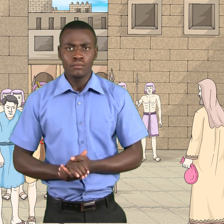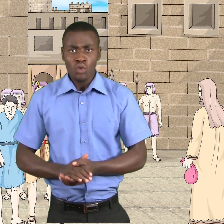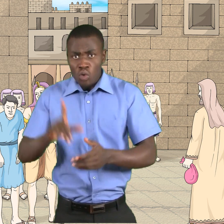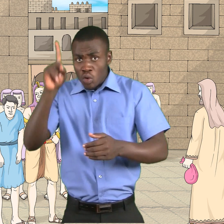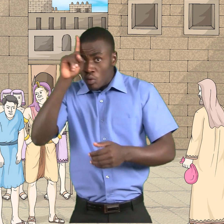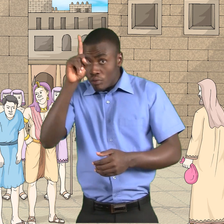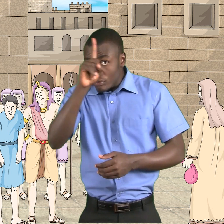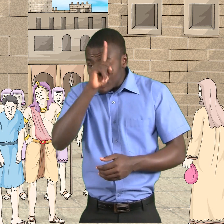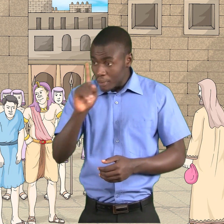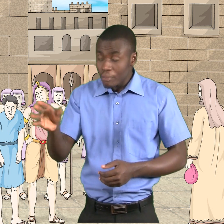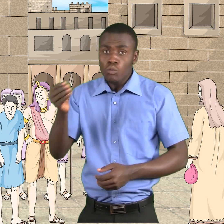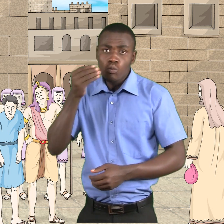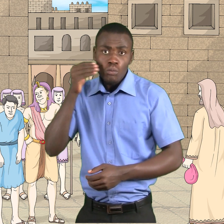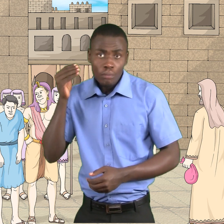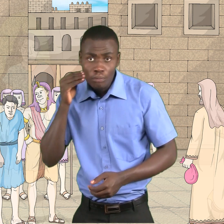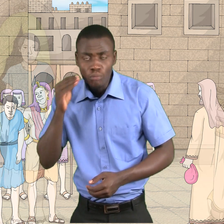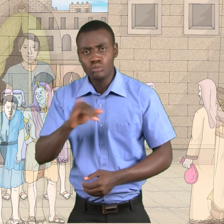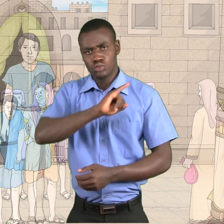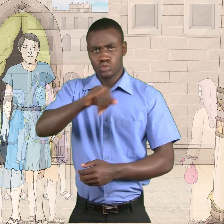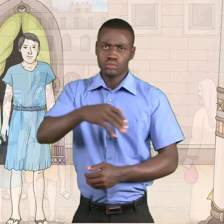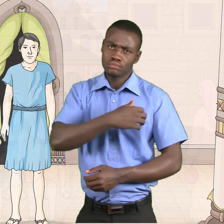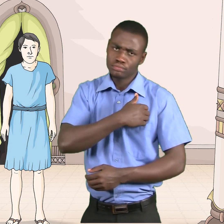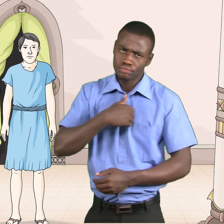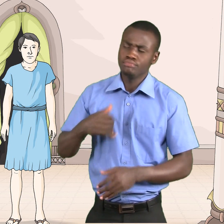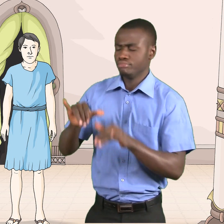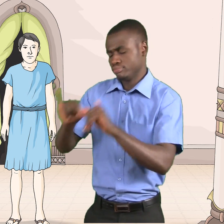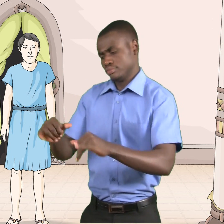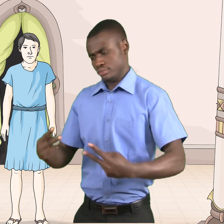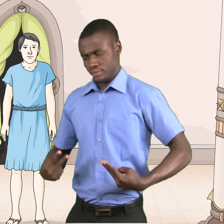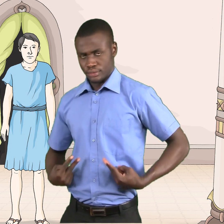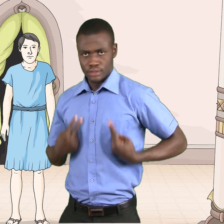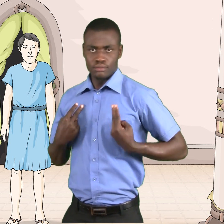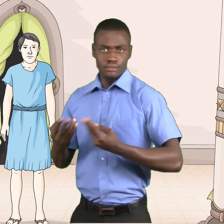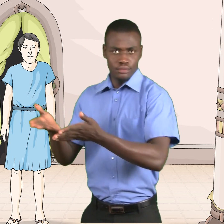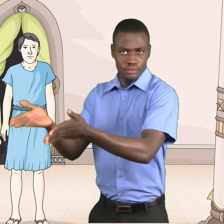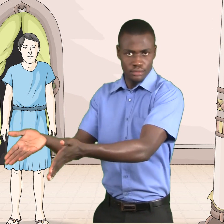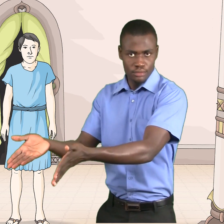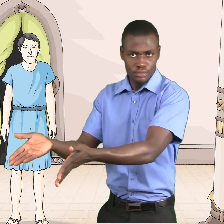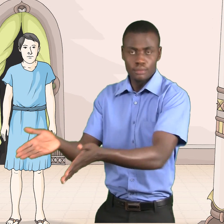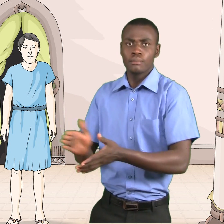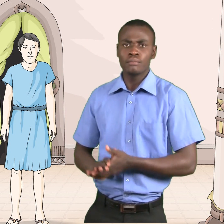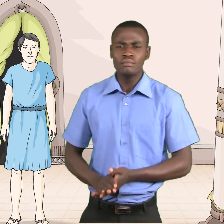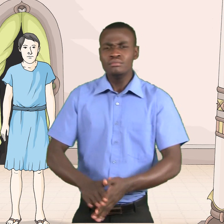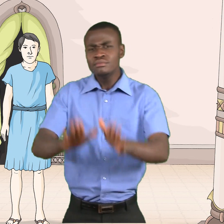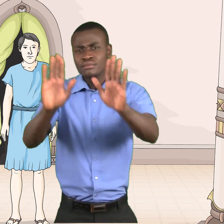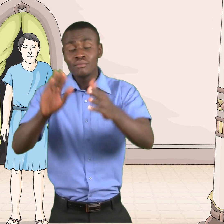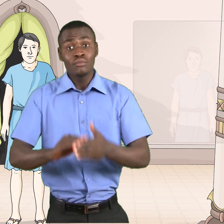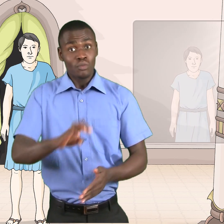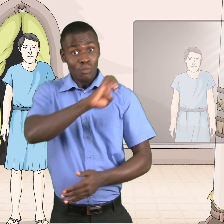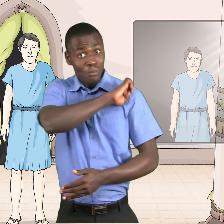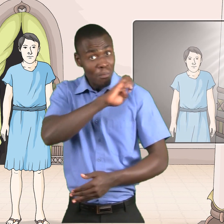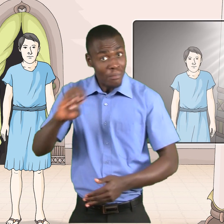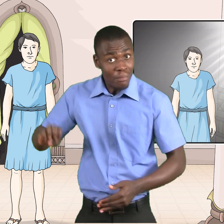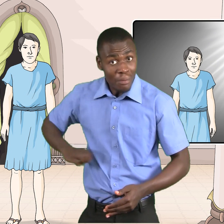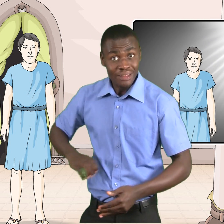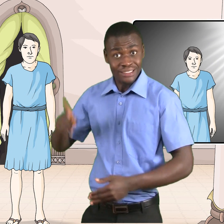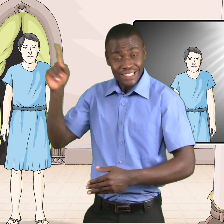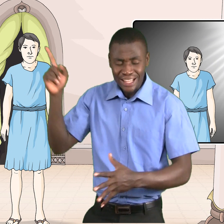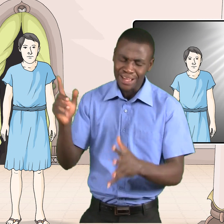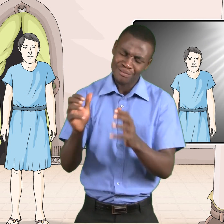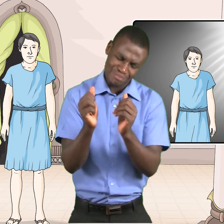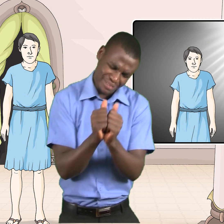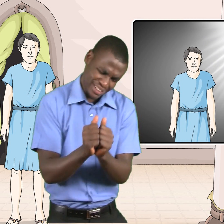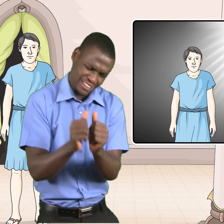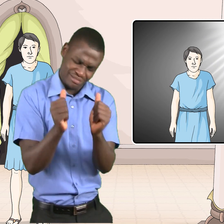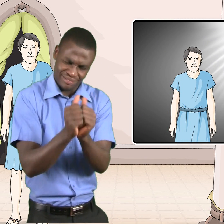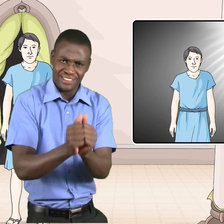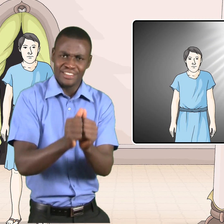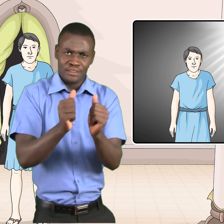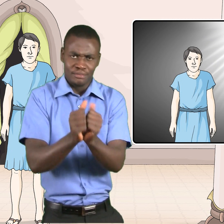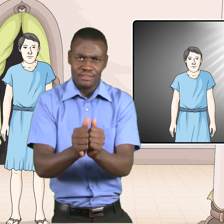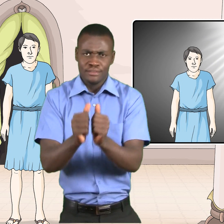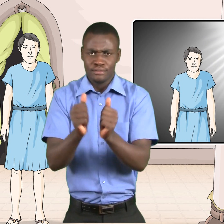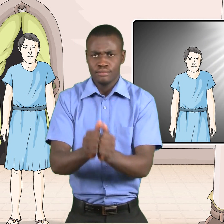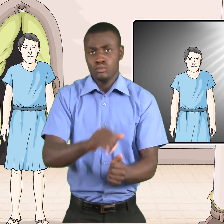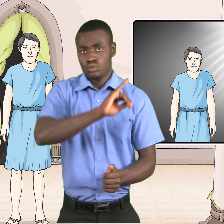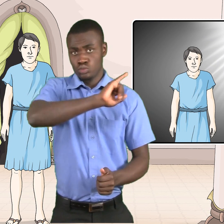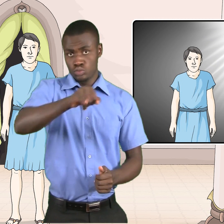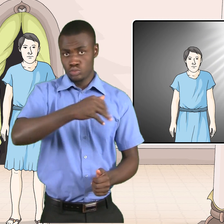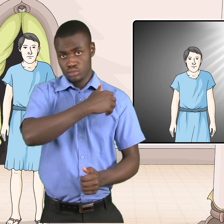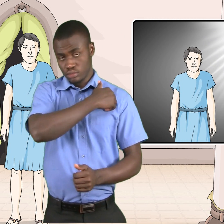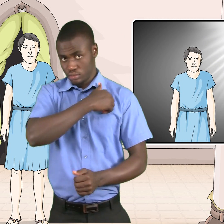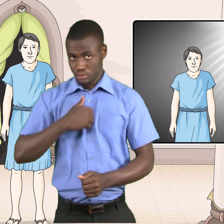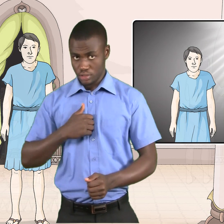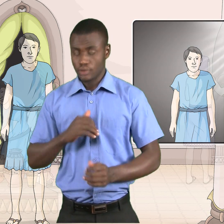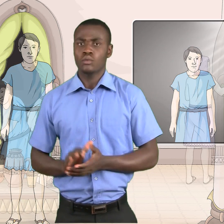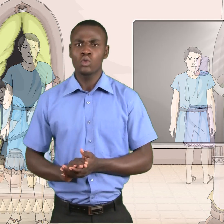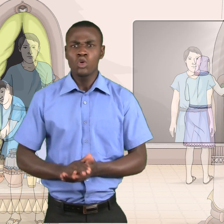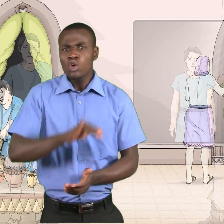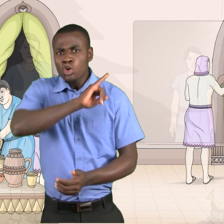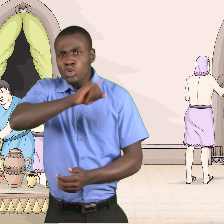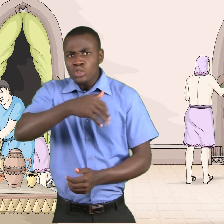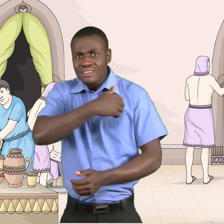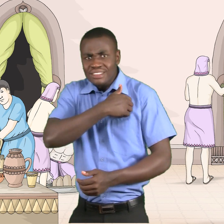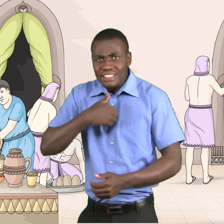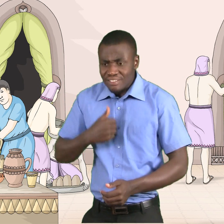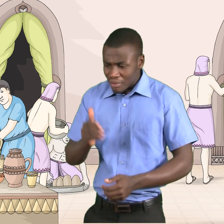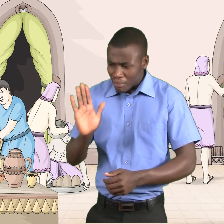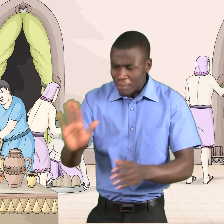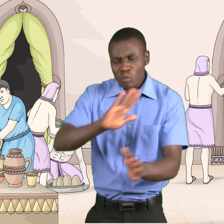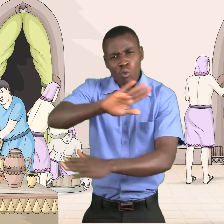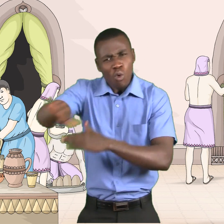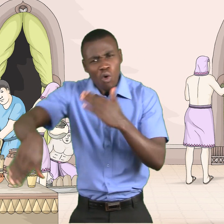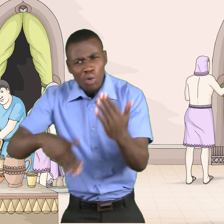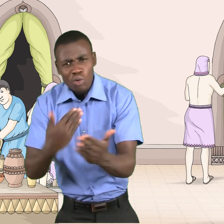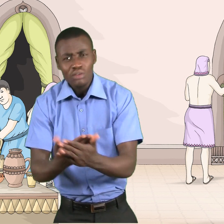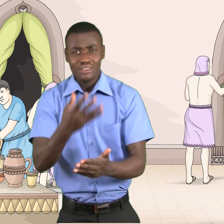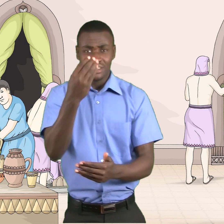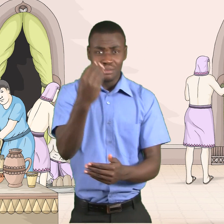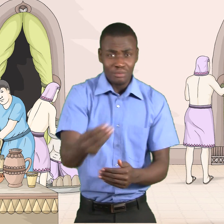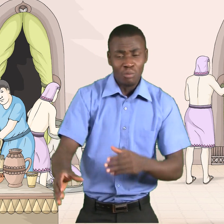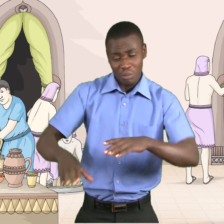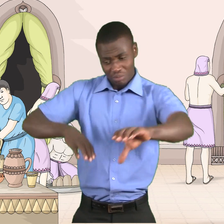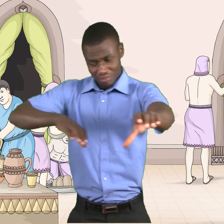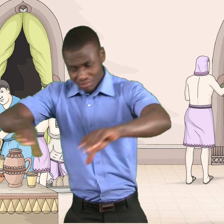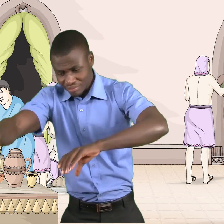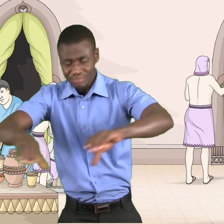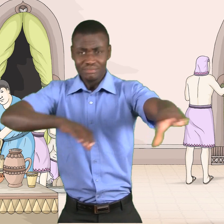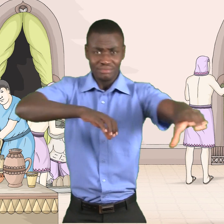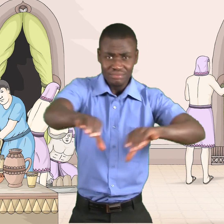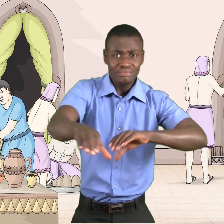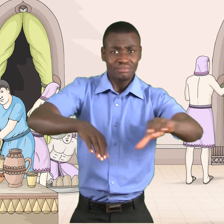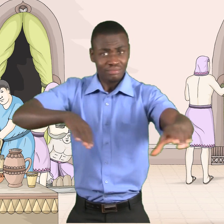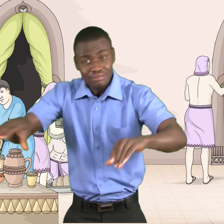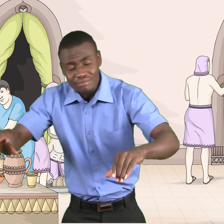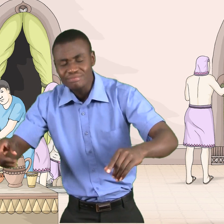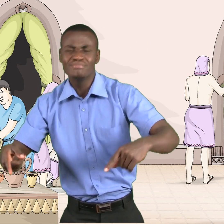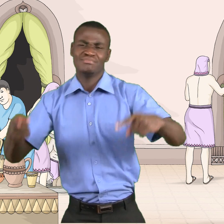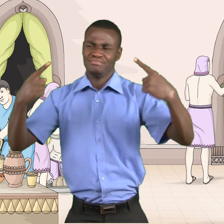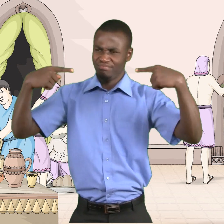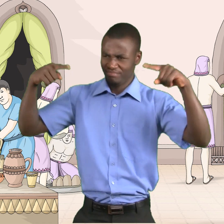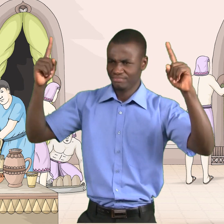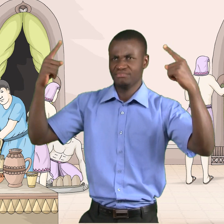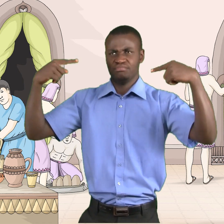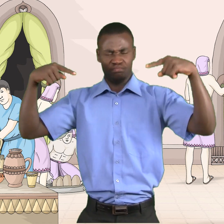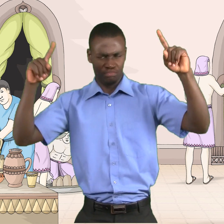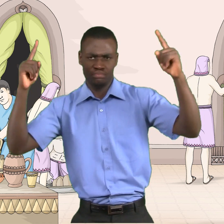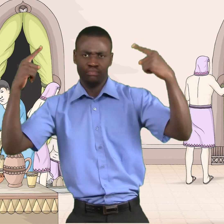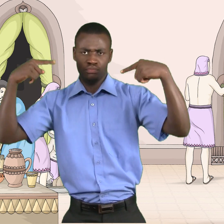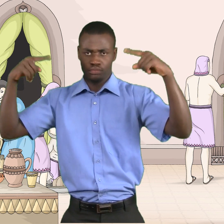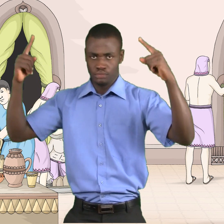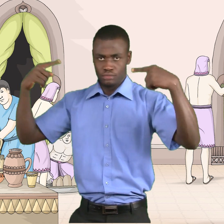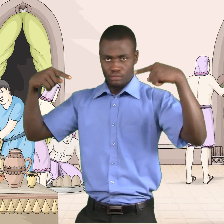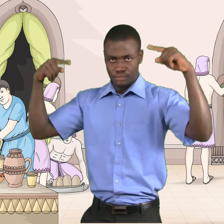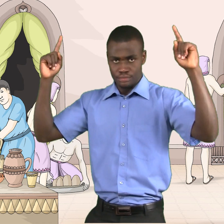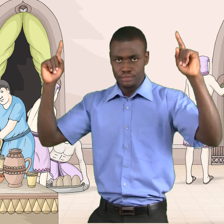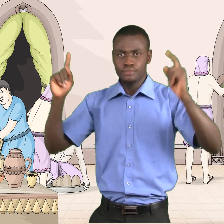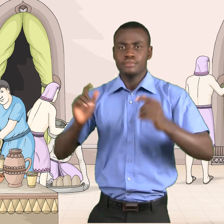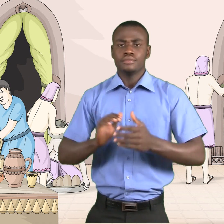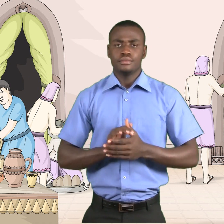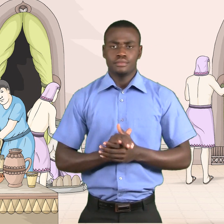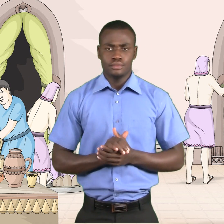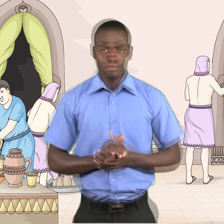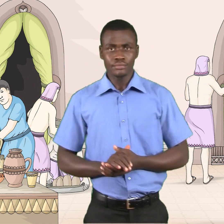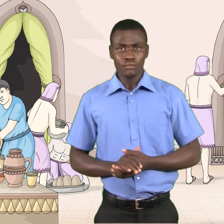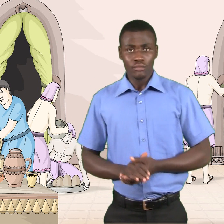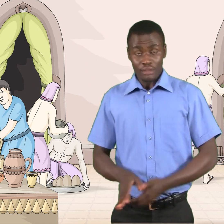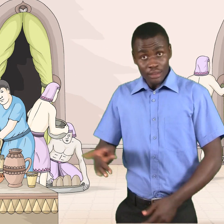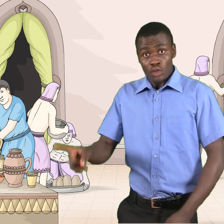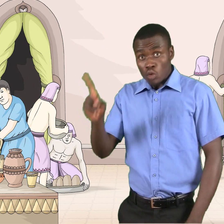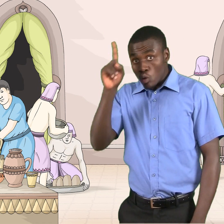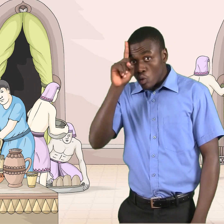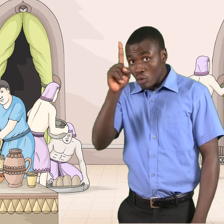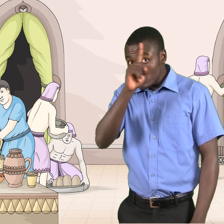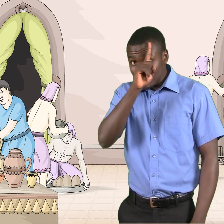And the LORD was with Joseph, and he became a successful man, serving in the household of his Egyptian master.